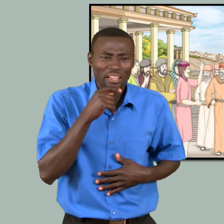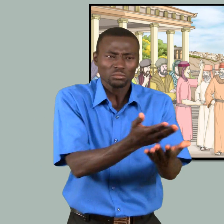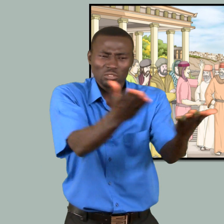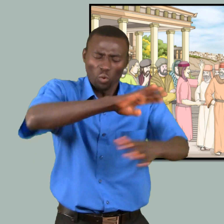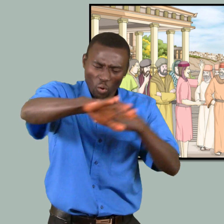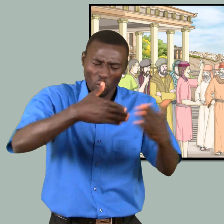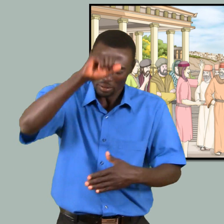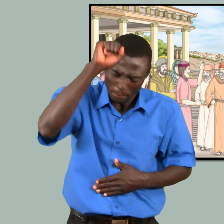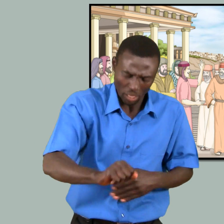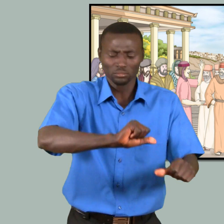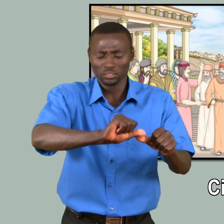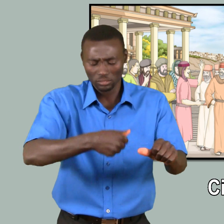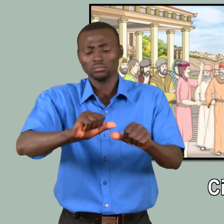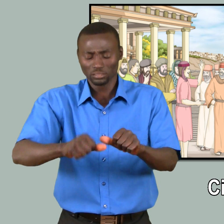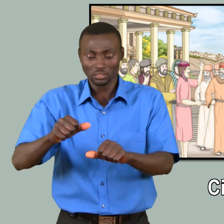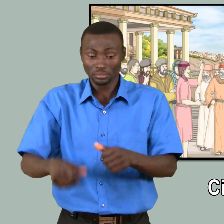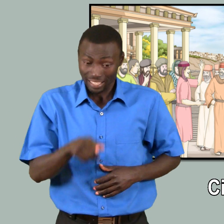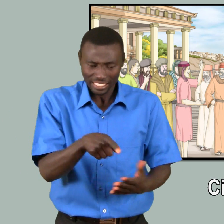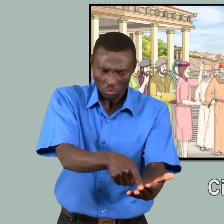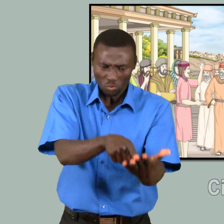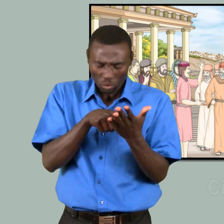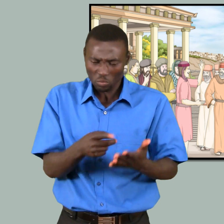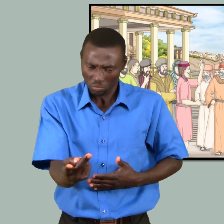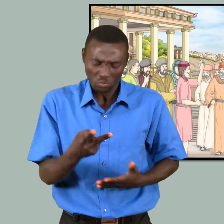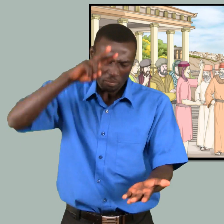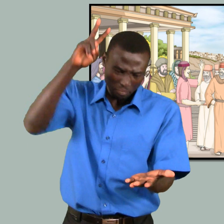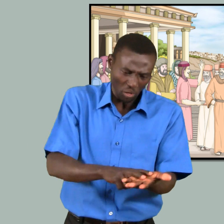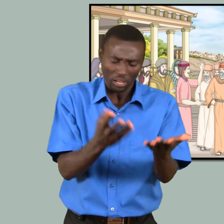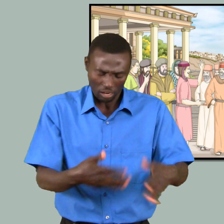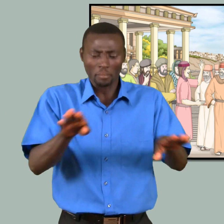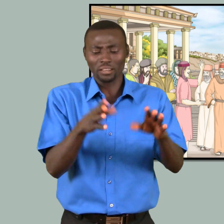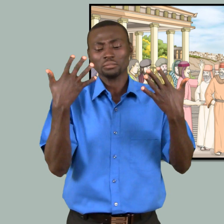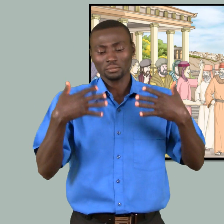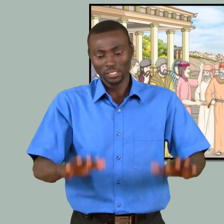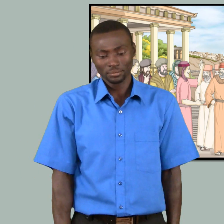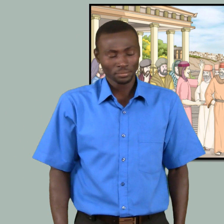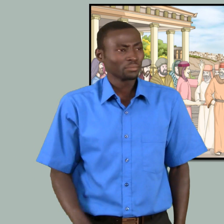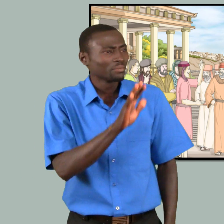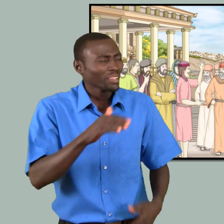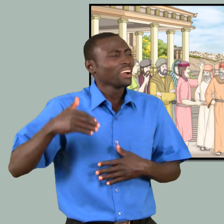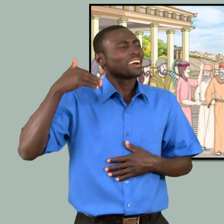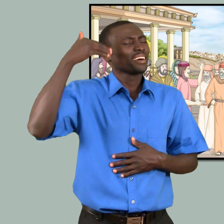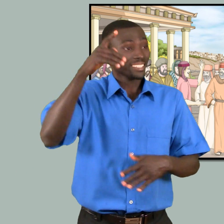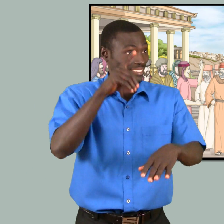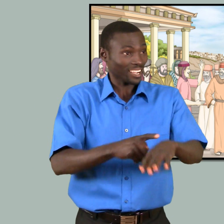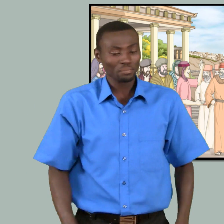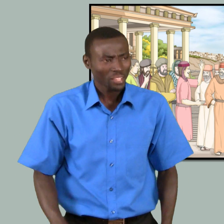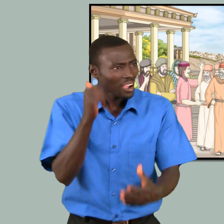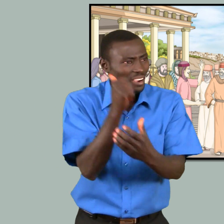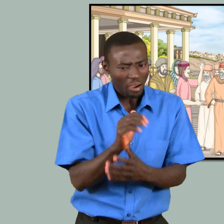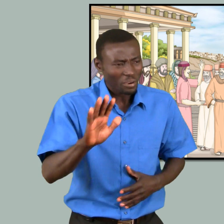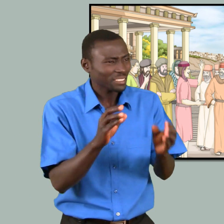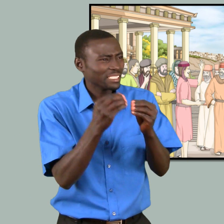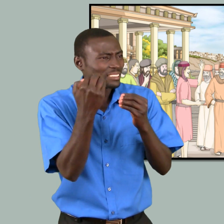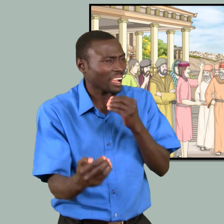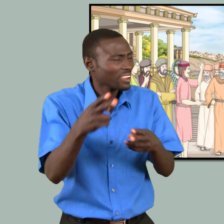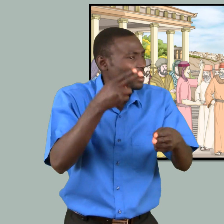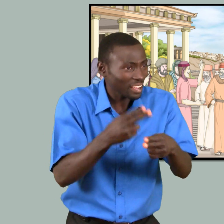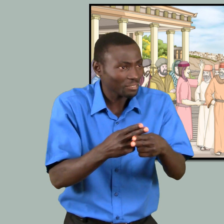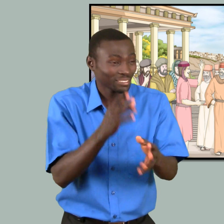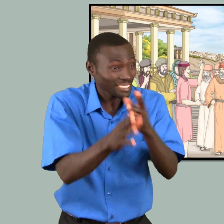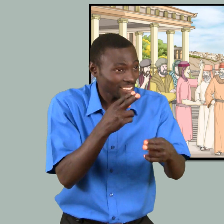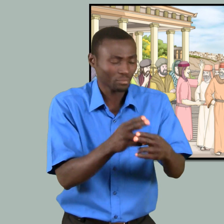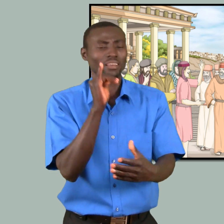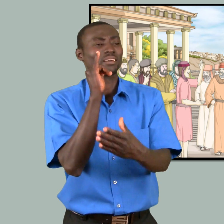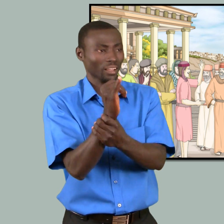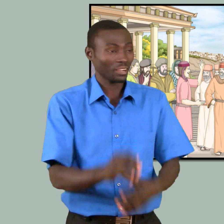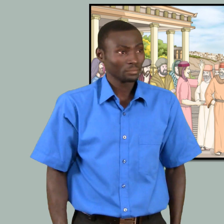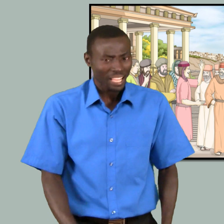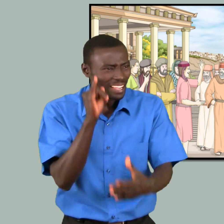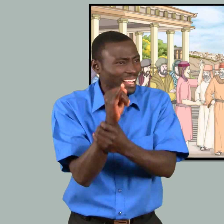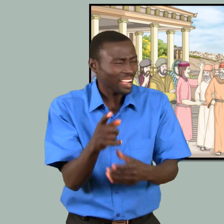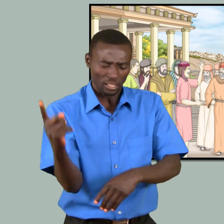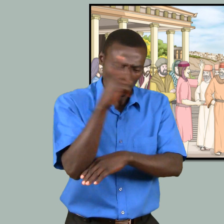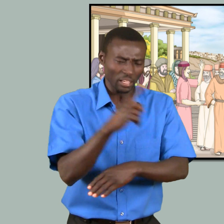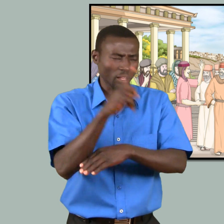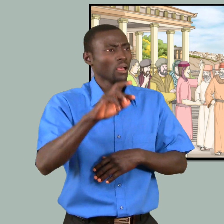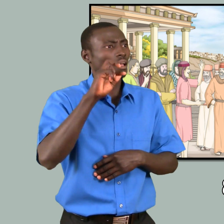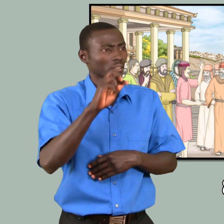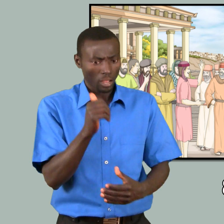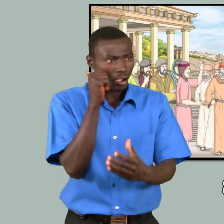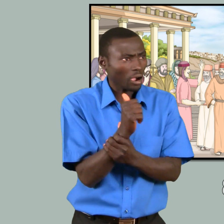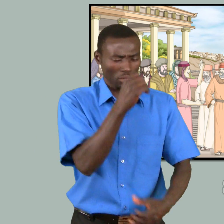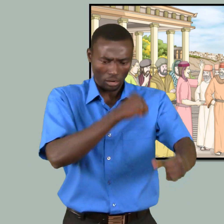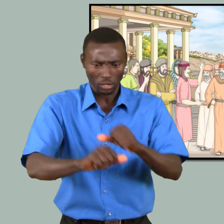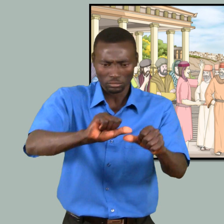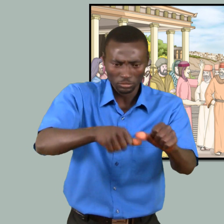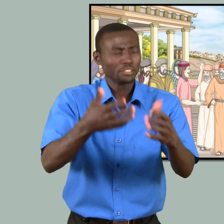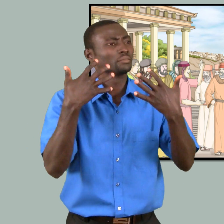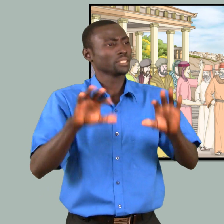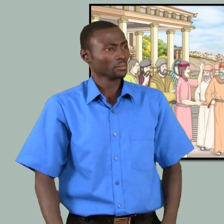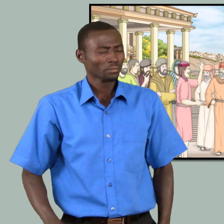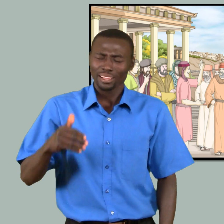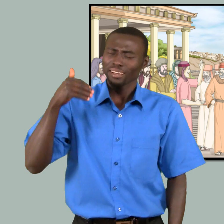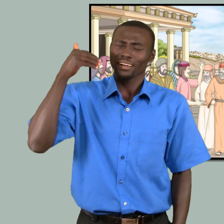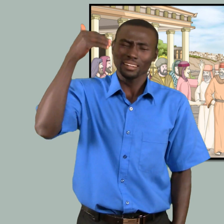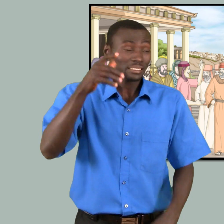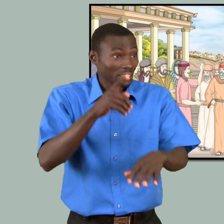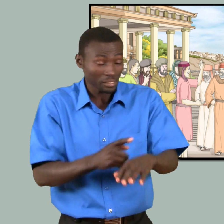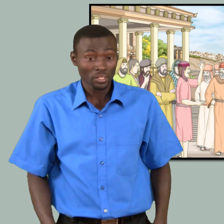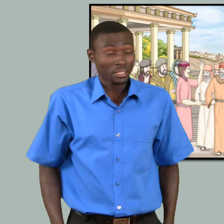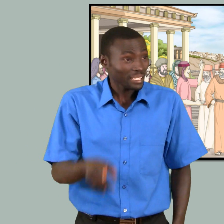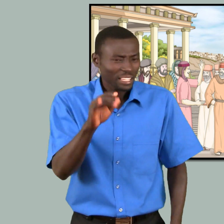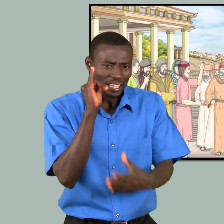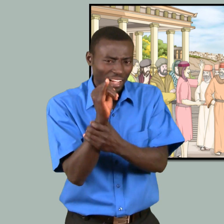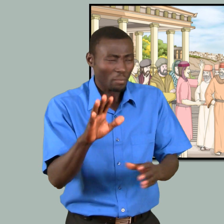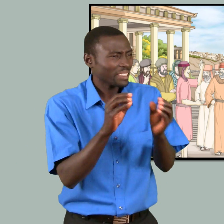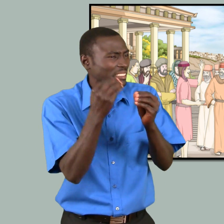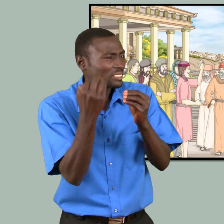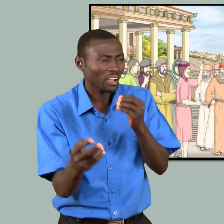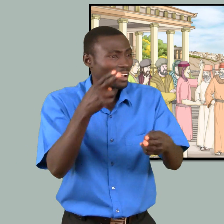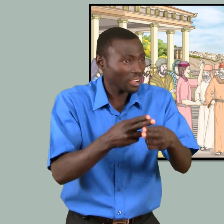Then God gave Abraham the covenant of circumcision, and Abraham became the father of Isaac and circumcised him on the eighth day.